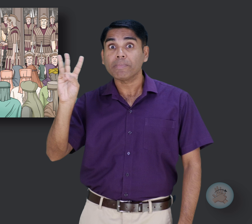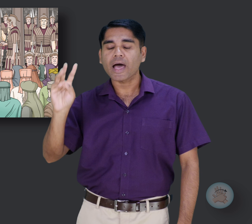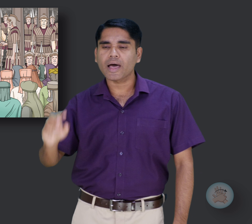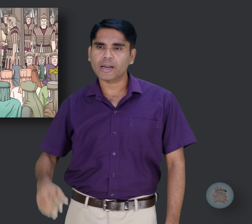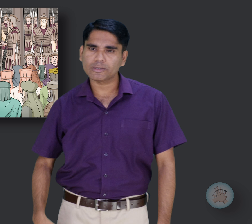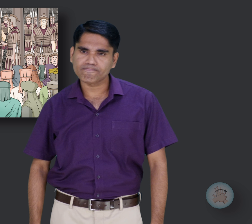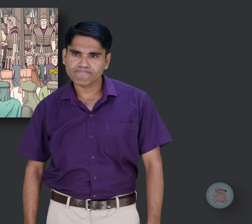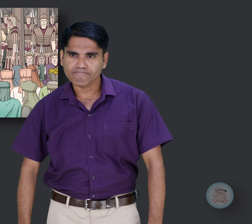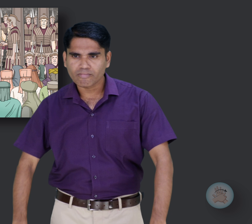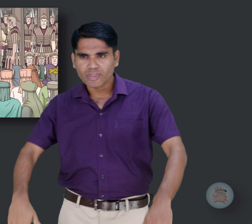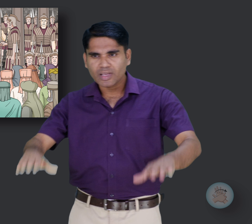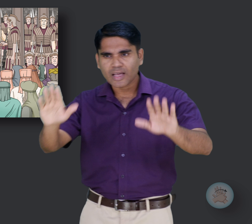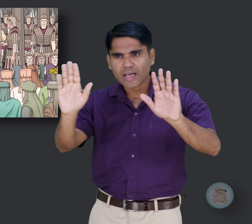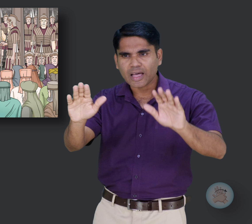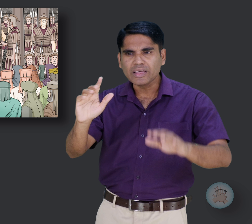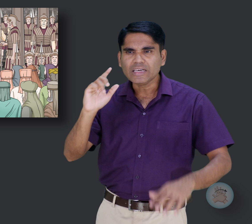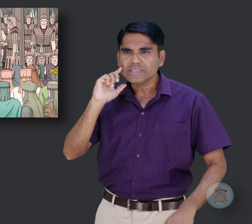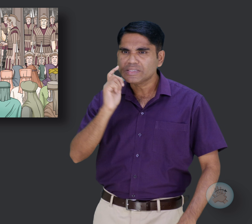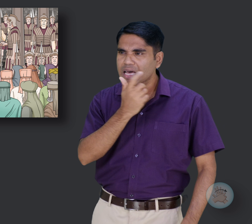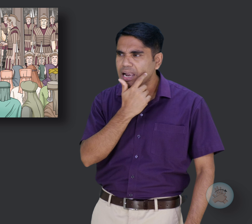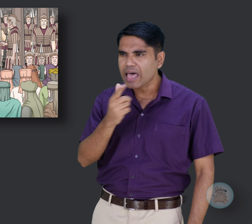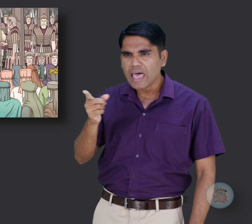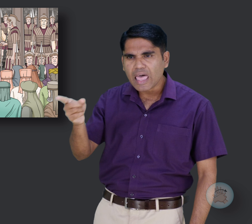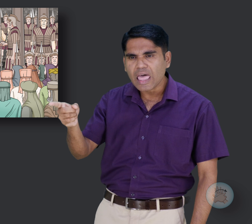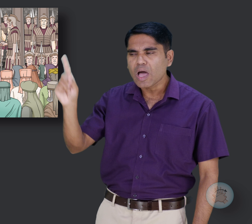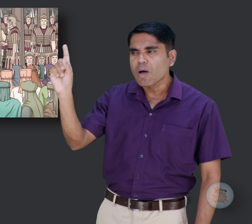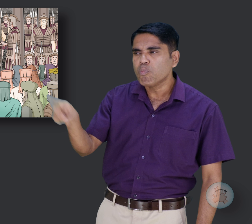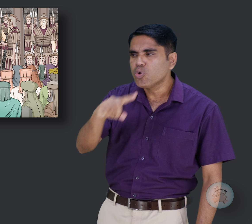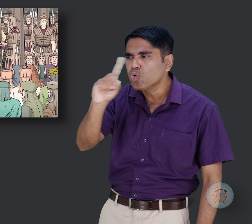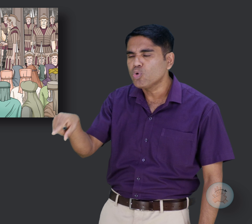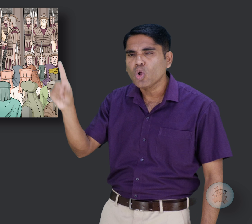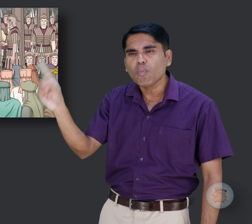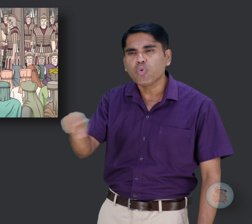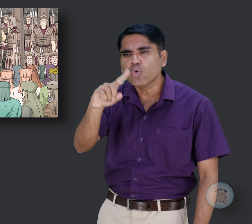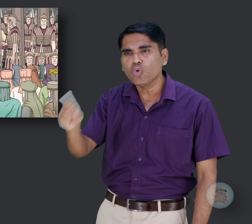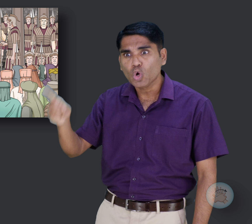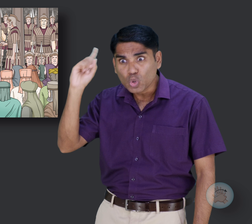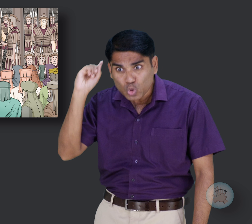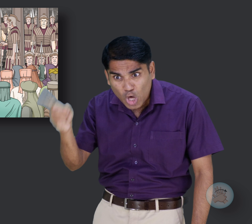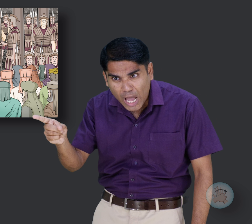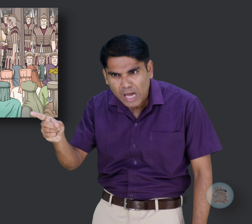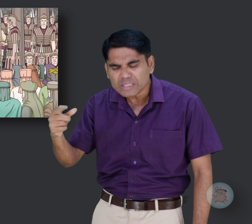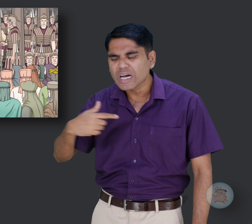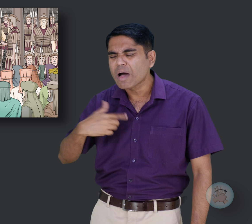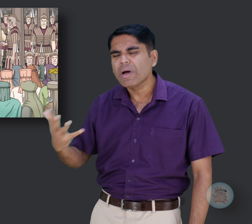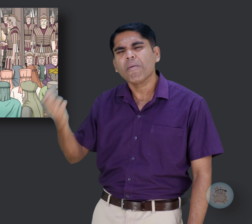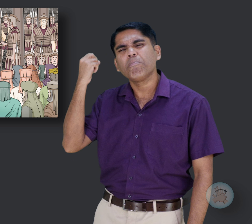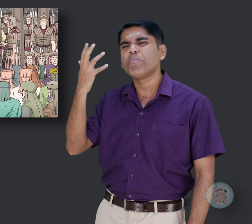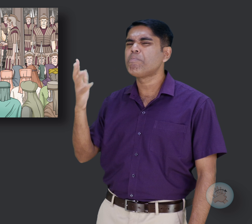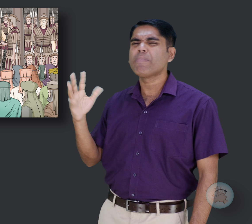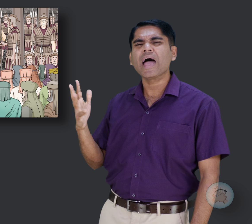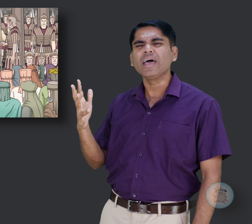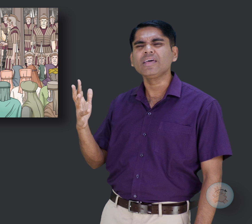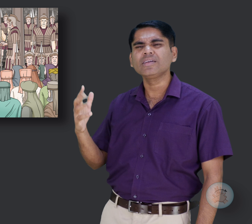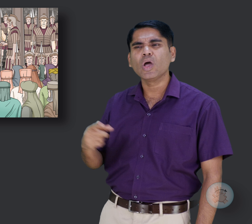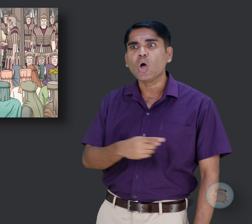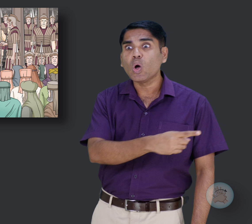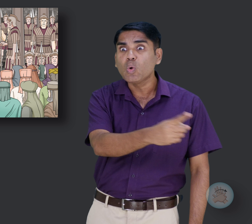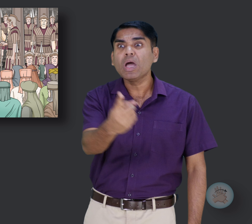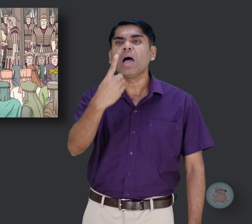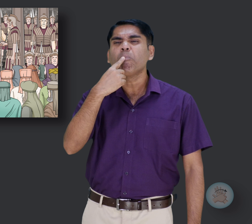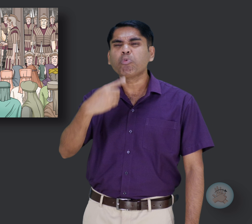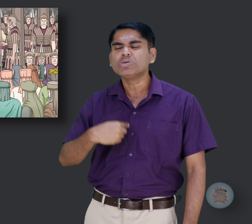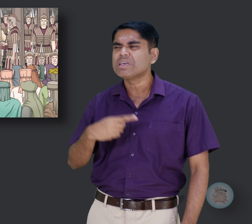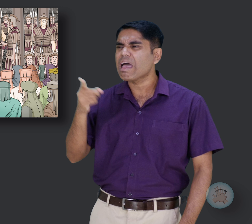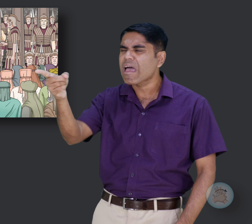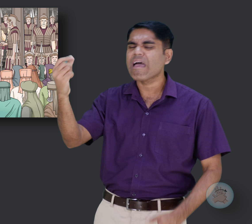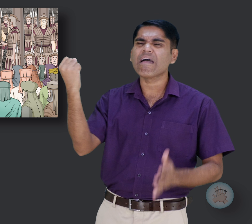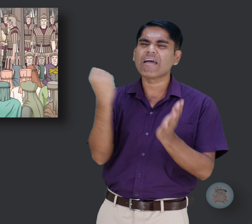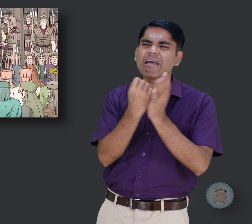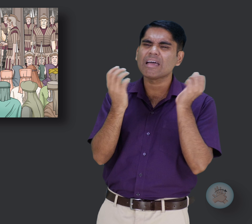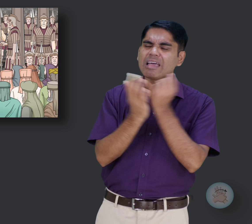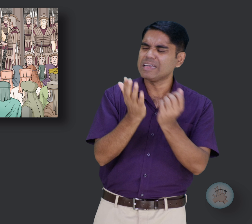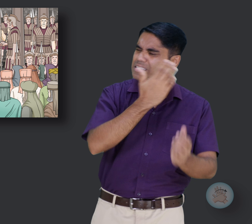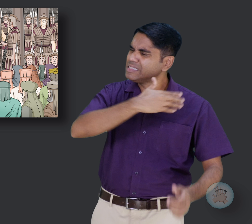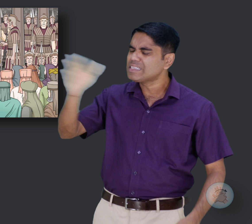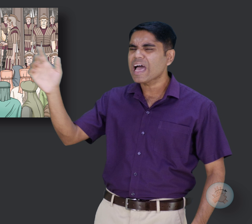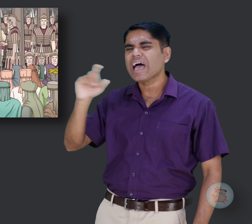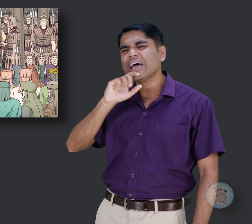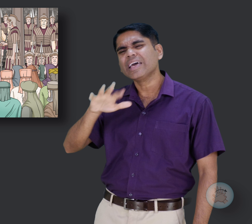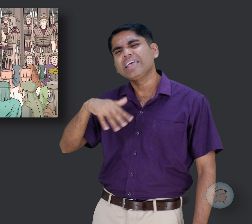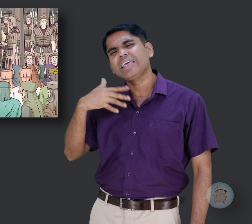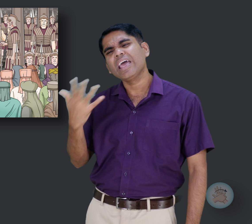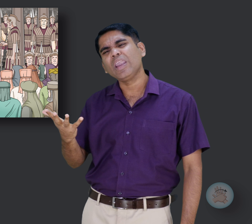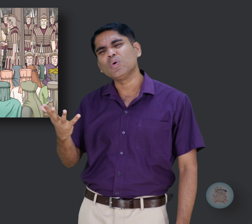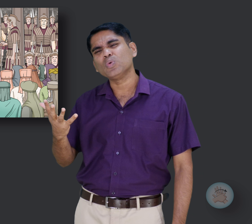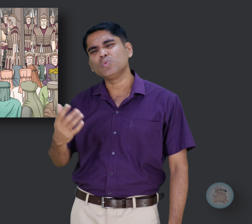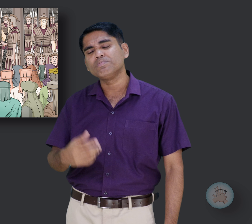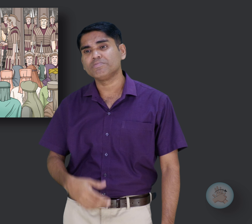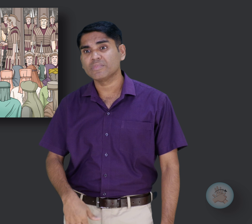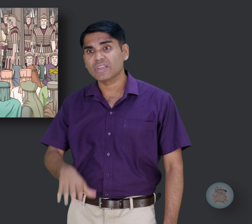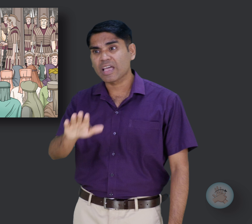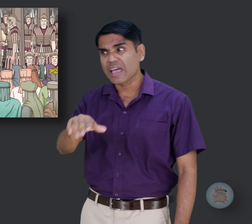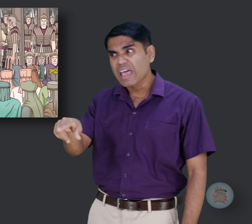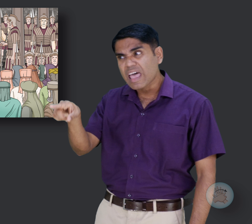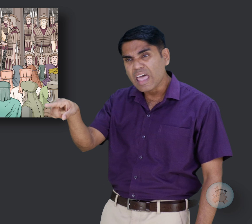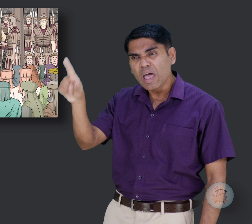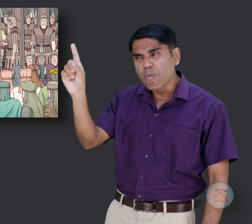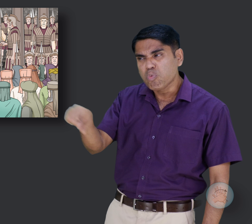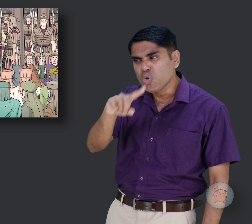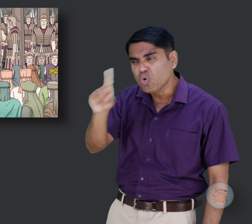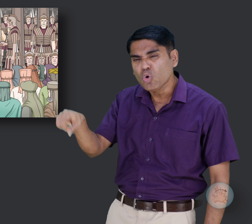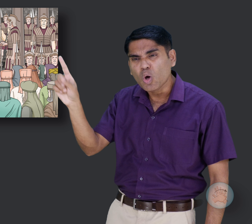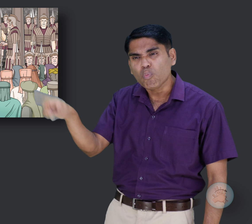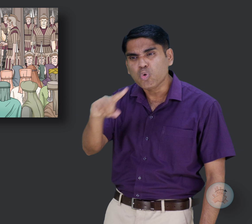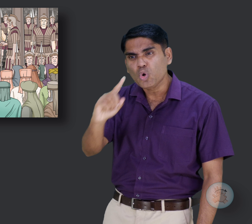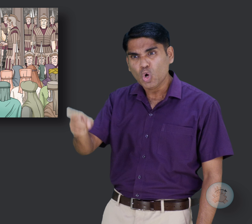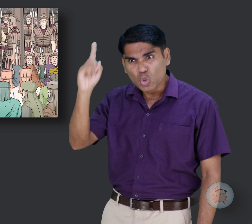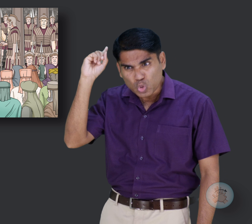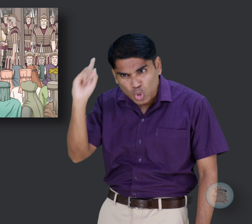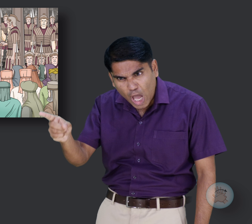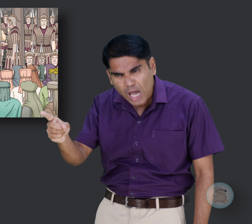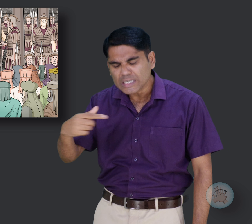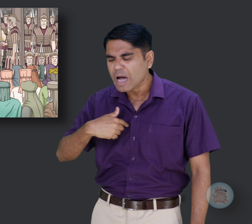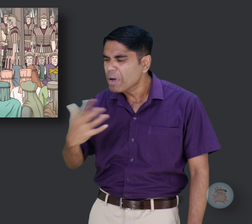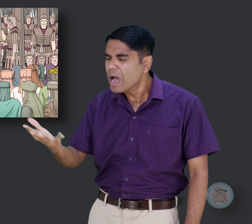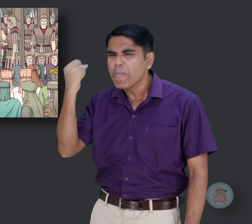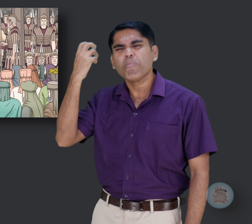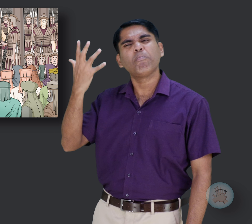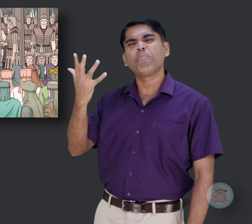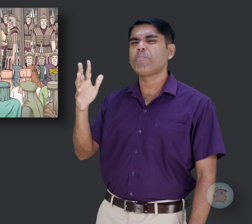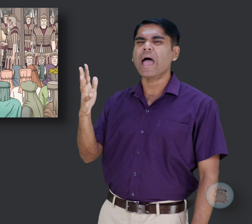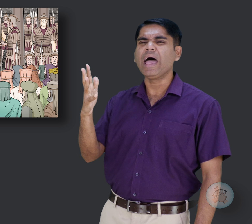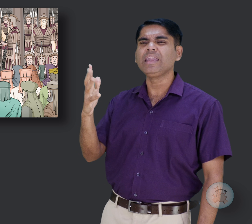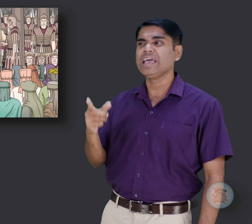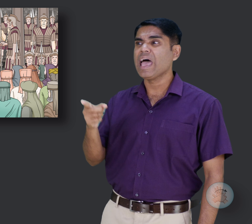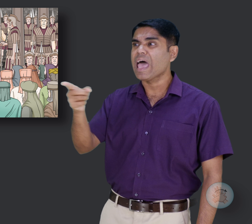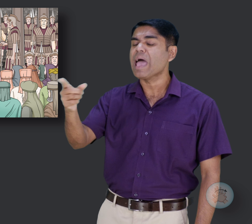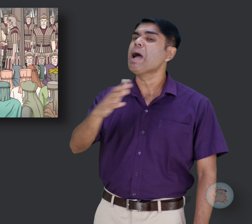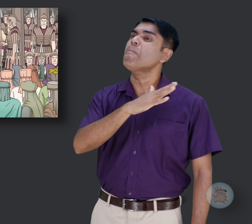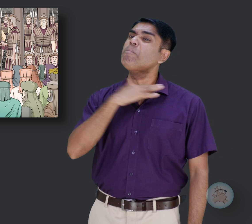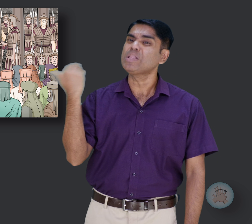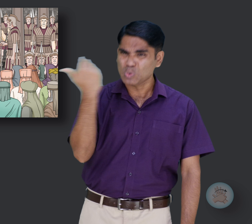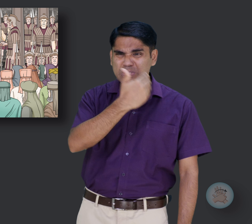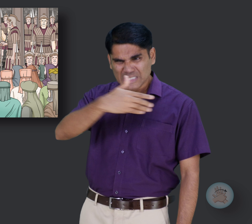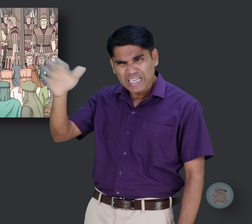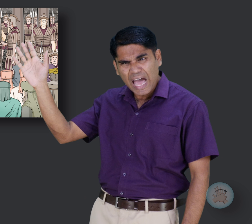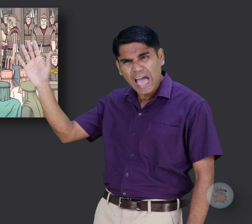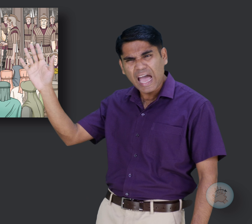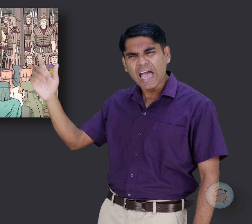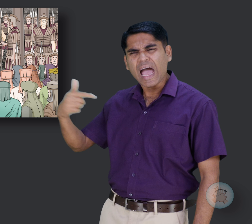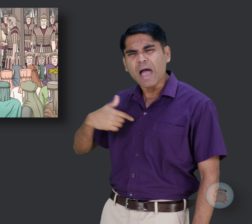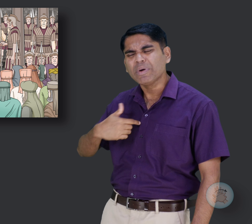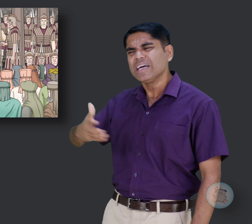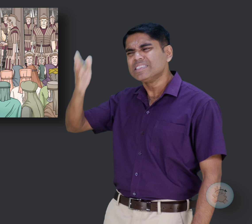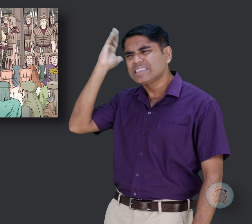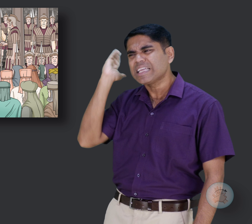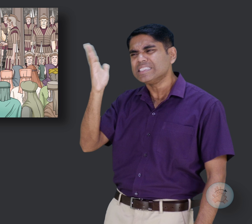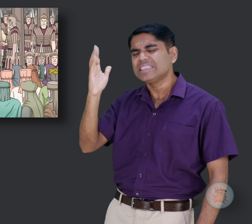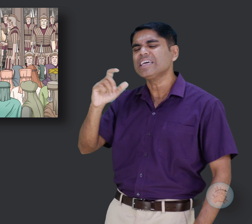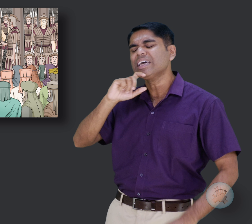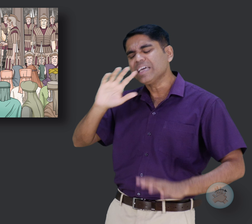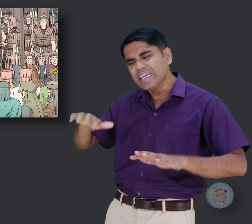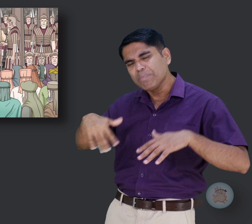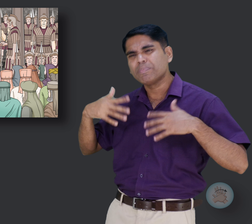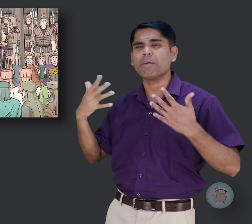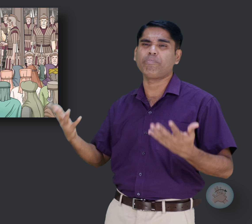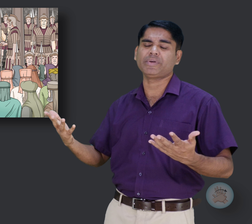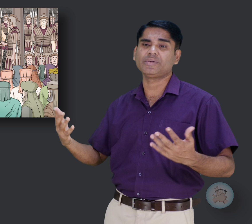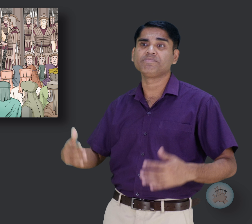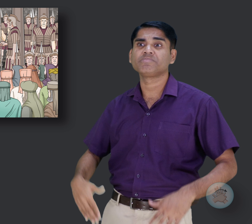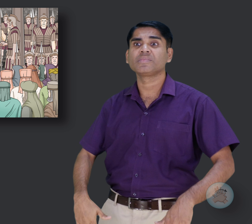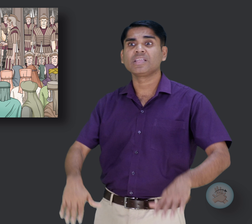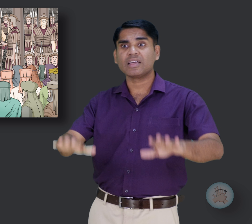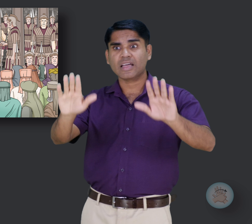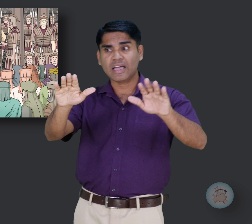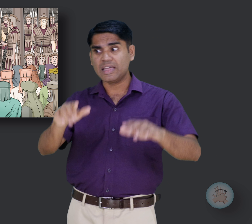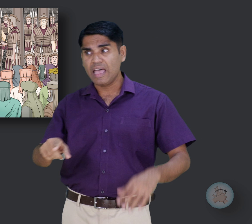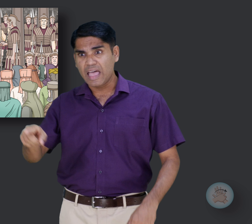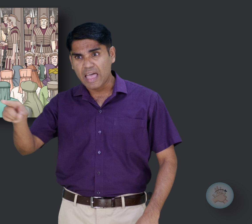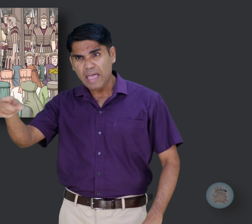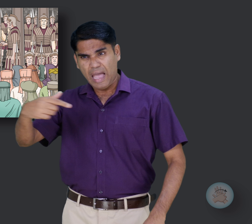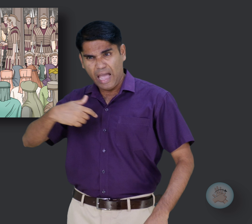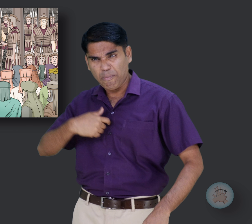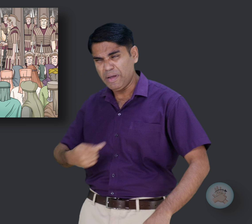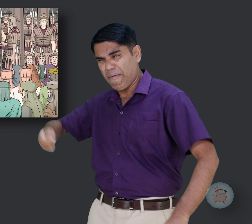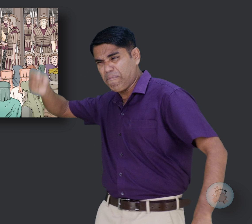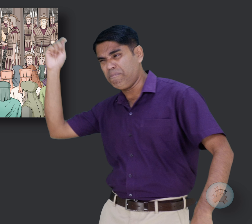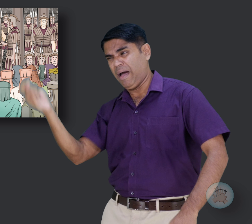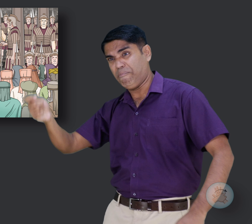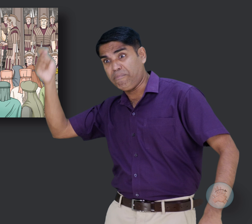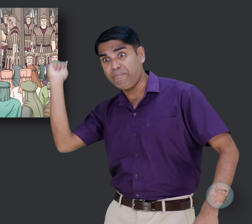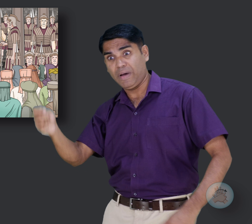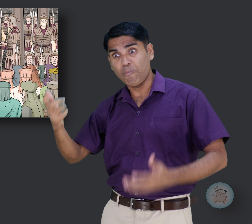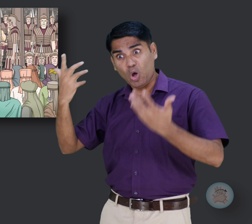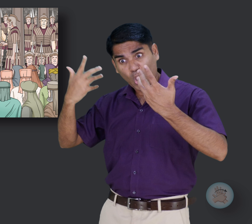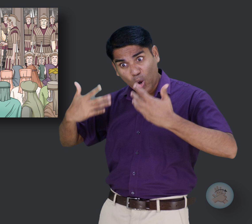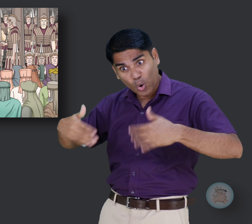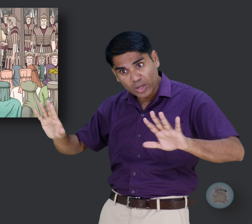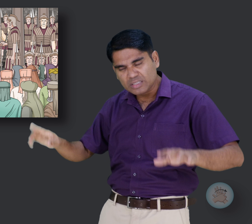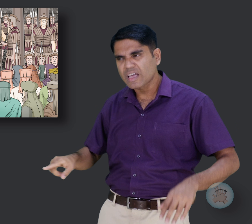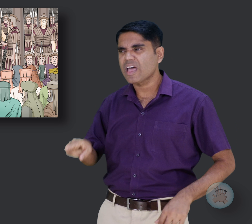I have found in Him no offense worthy of death. So after I punish Him, I will release Him.”